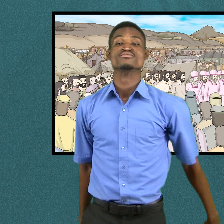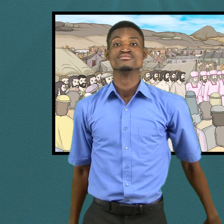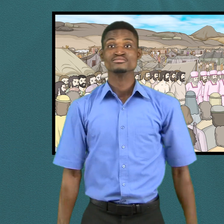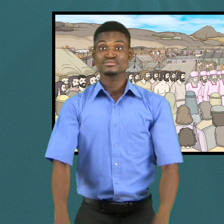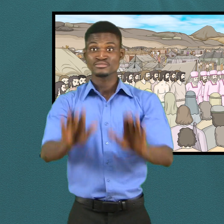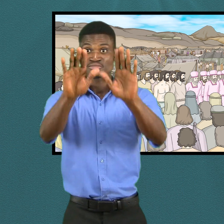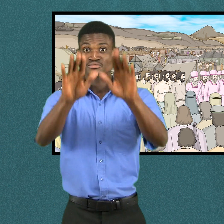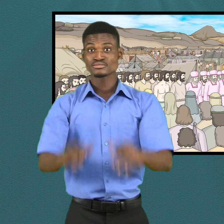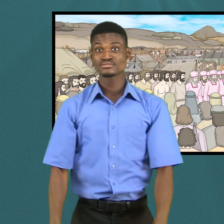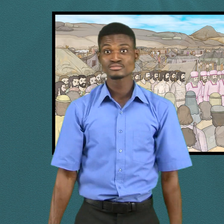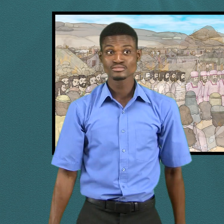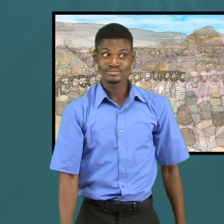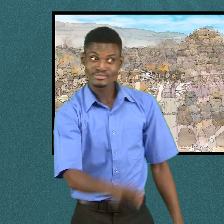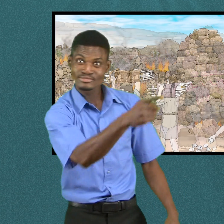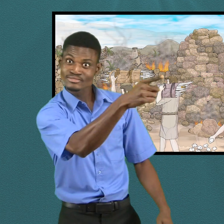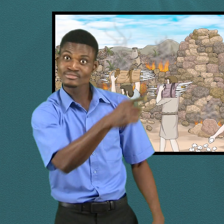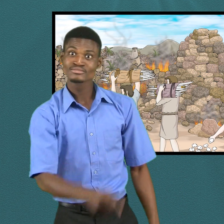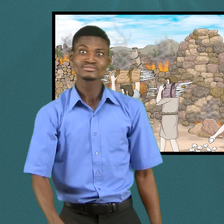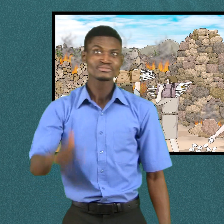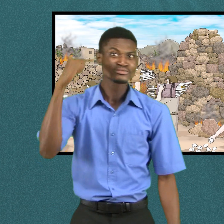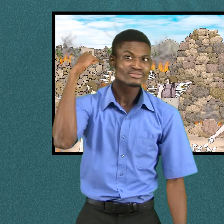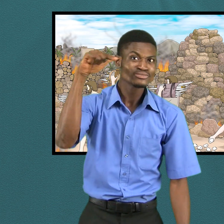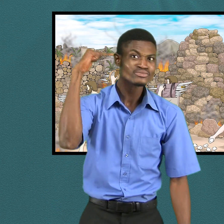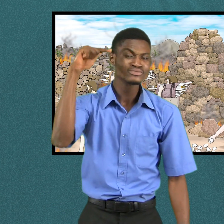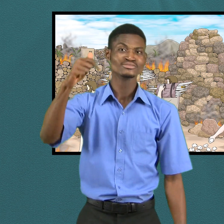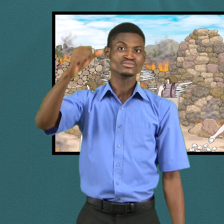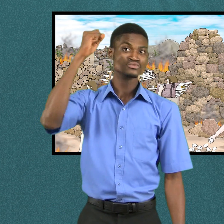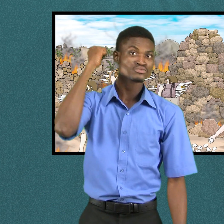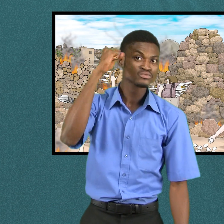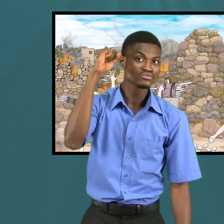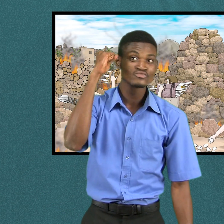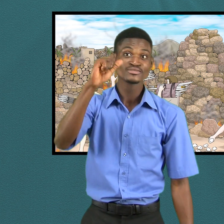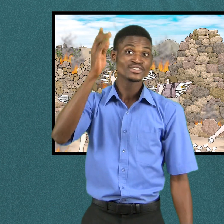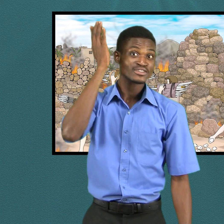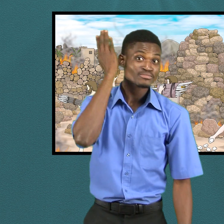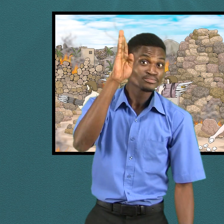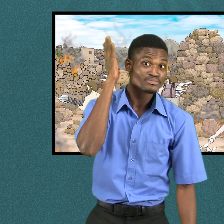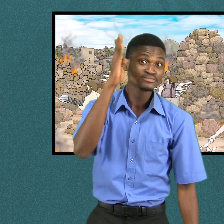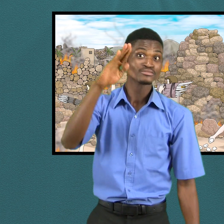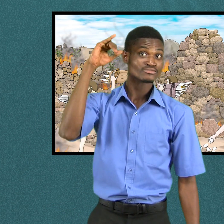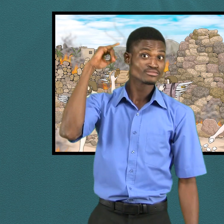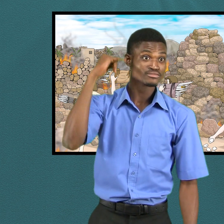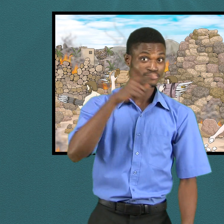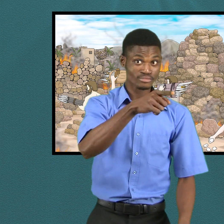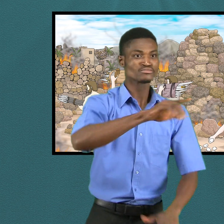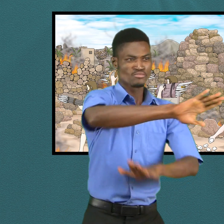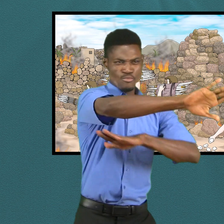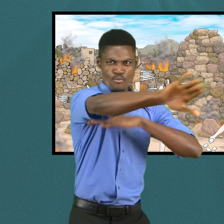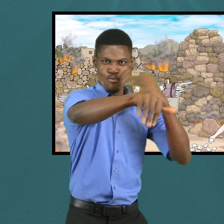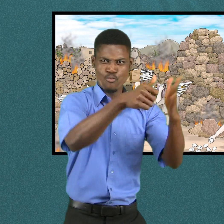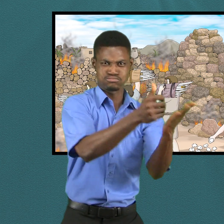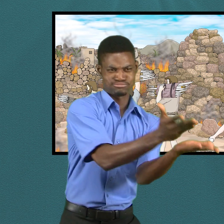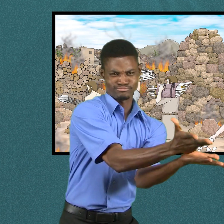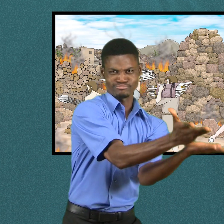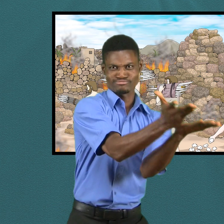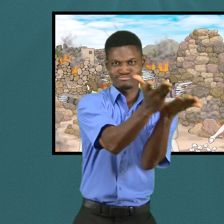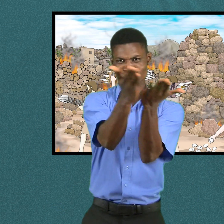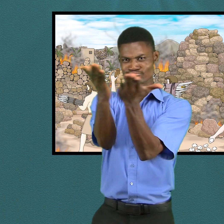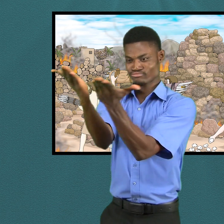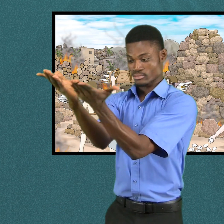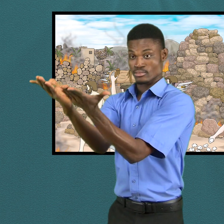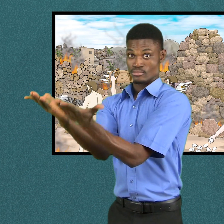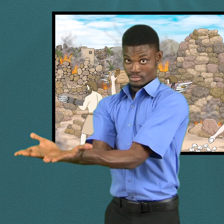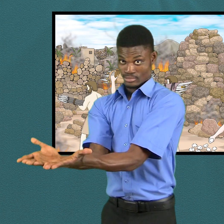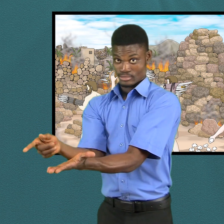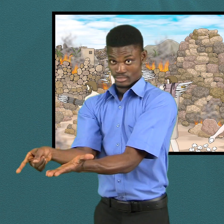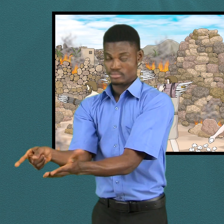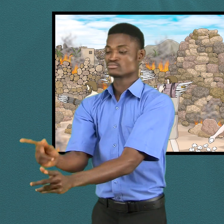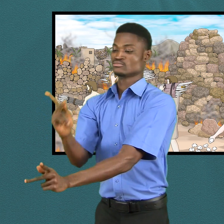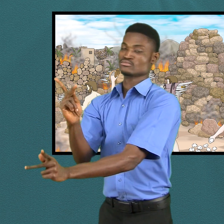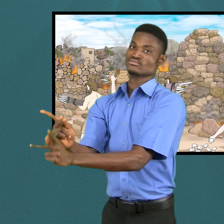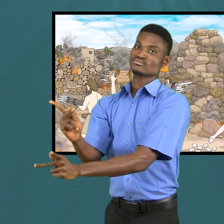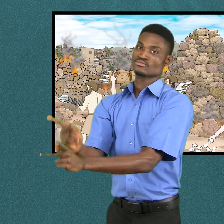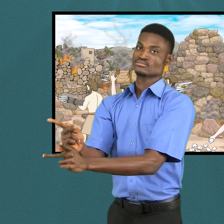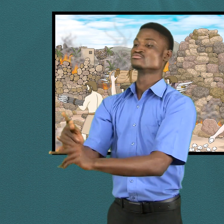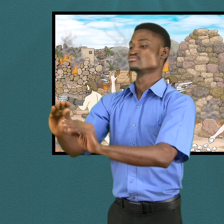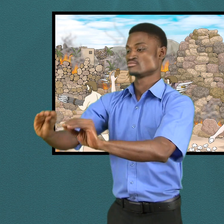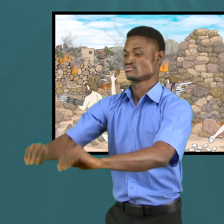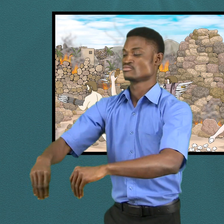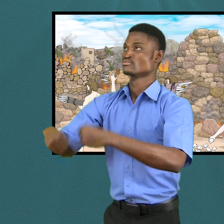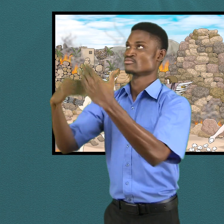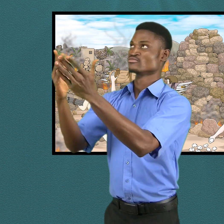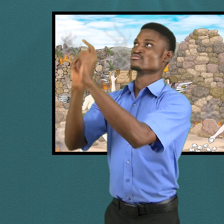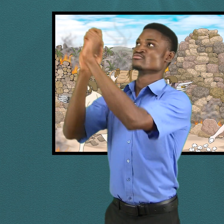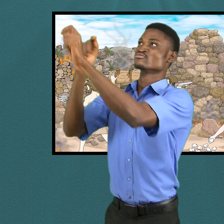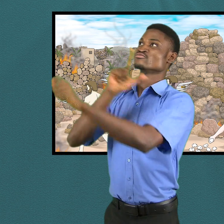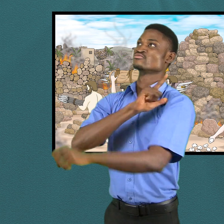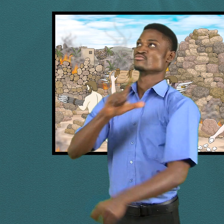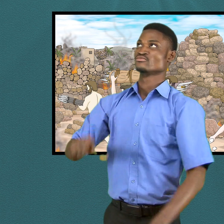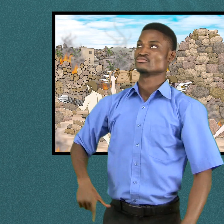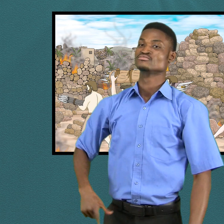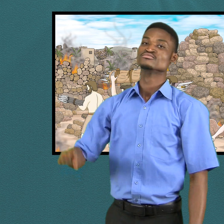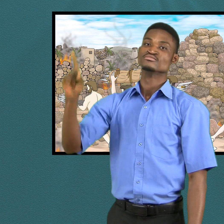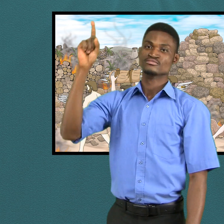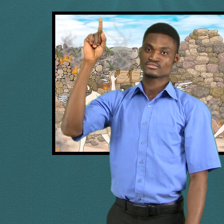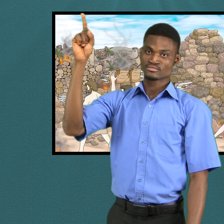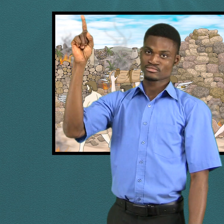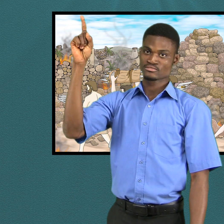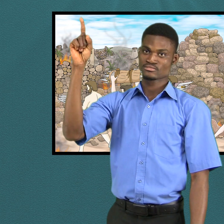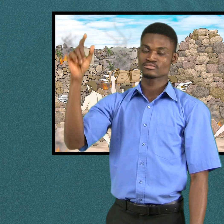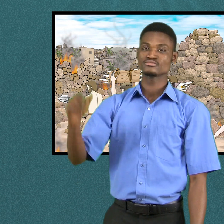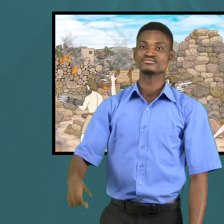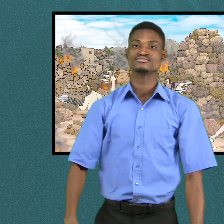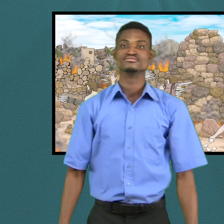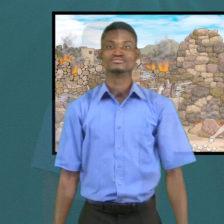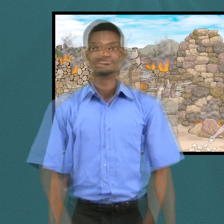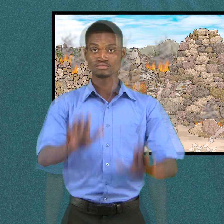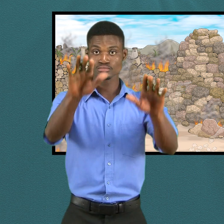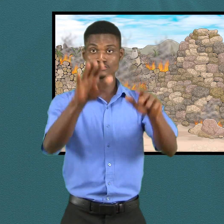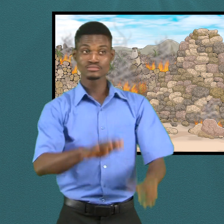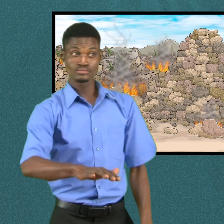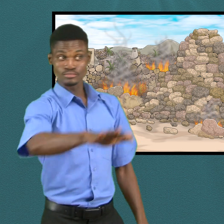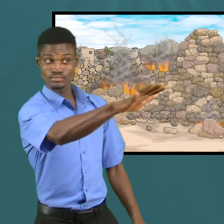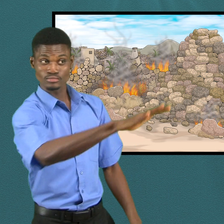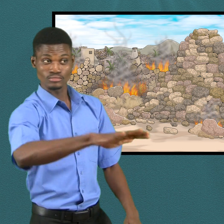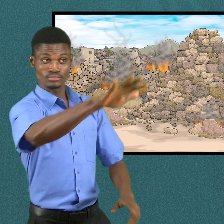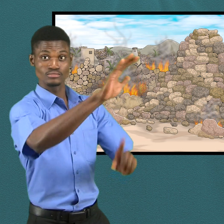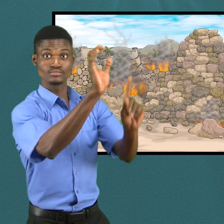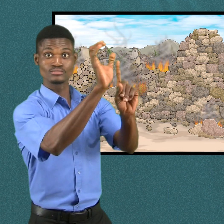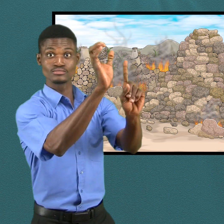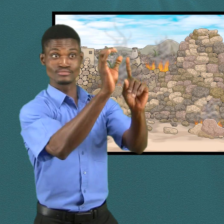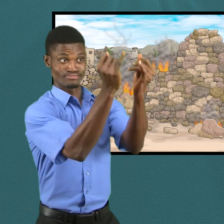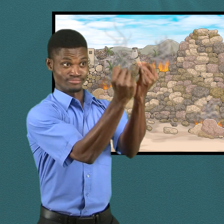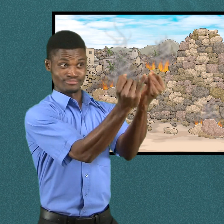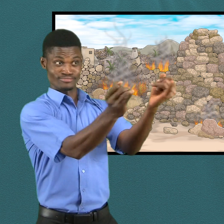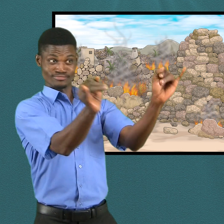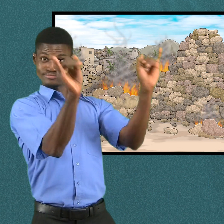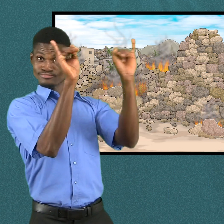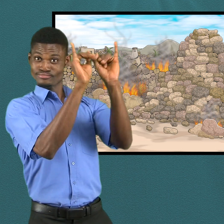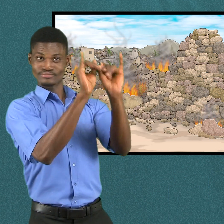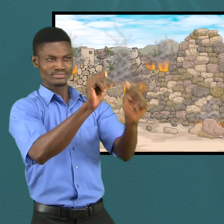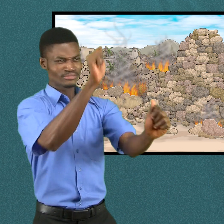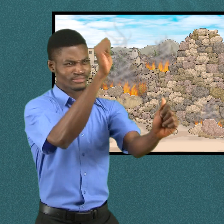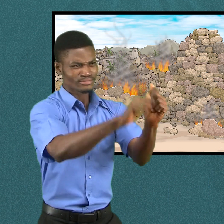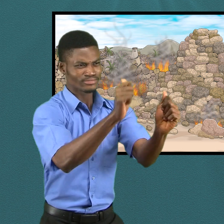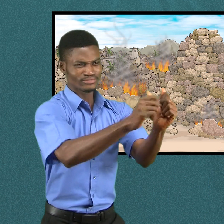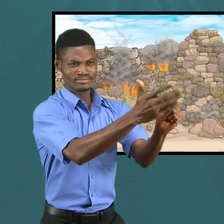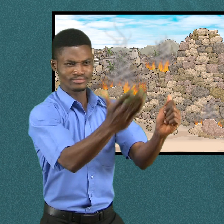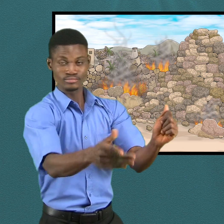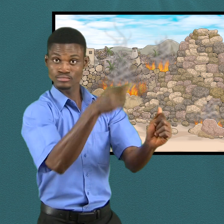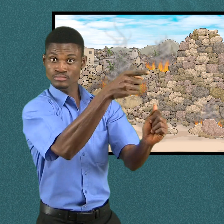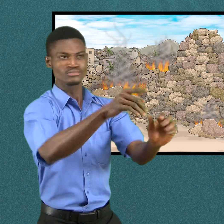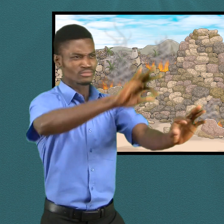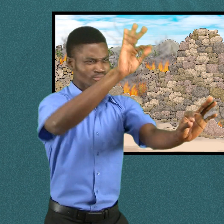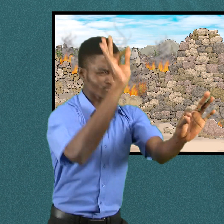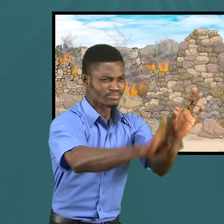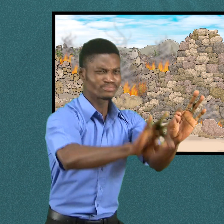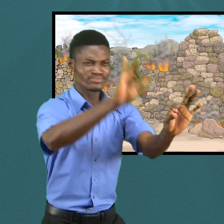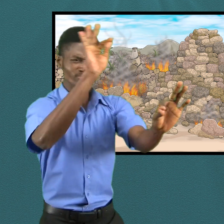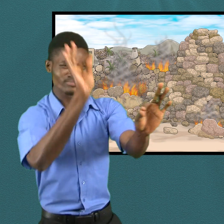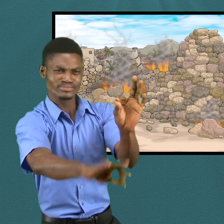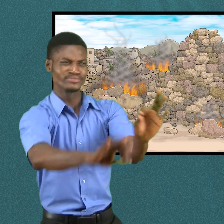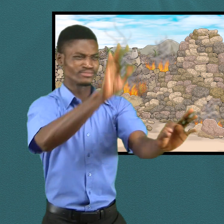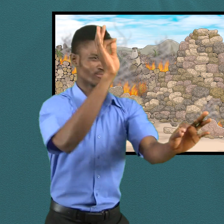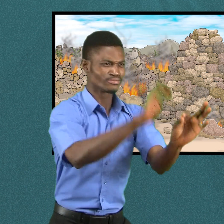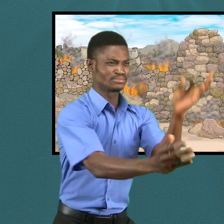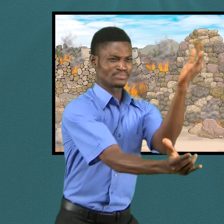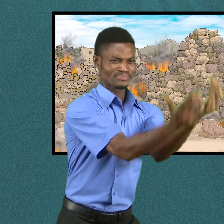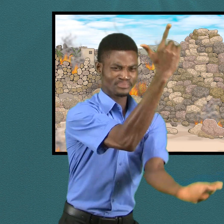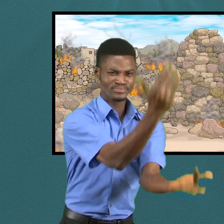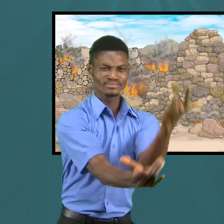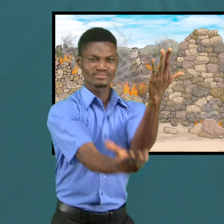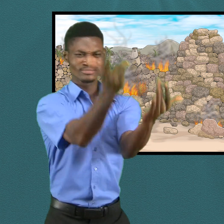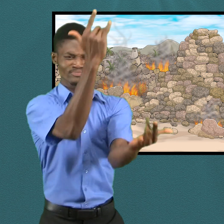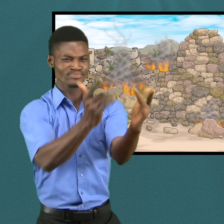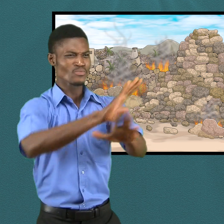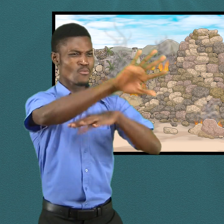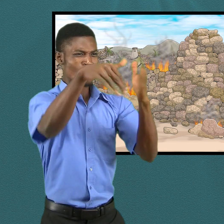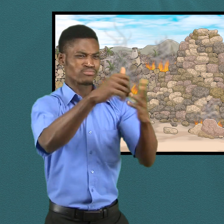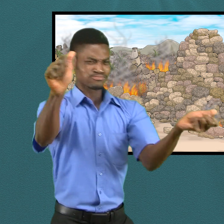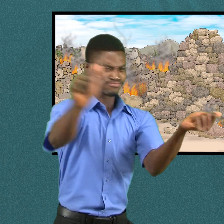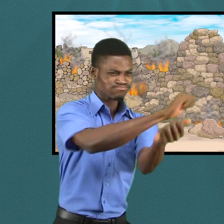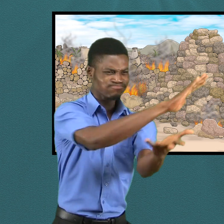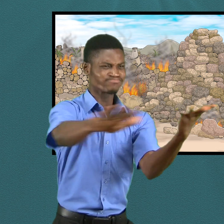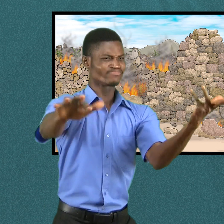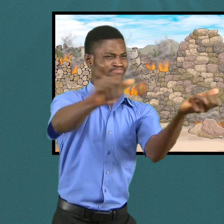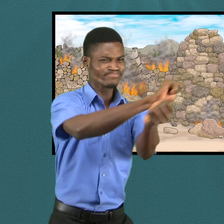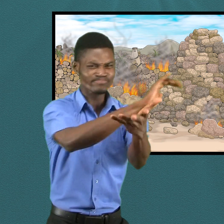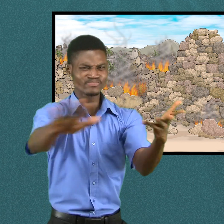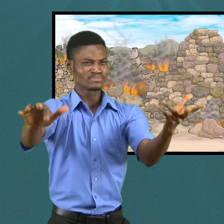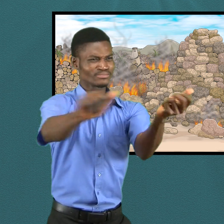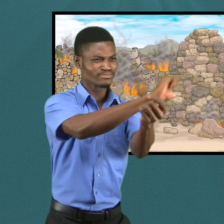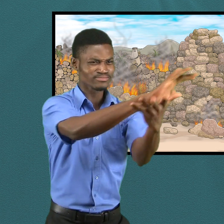At that time Joshua invoked this solemn oath: “Cursed before the LORD is the man who rises up and rebuilds this city, Jericho;